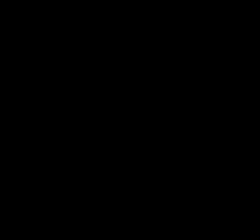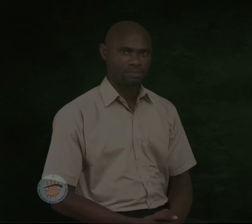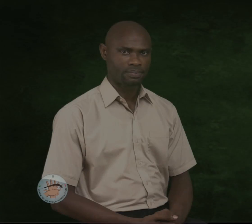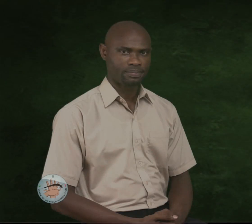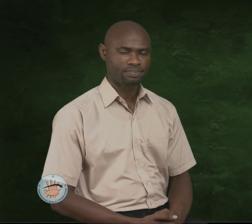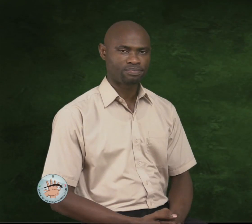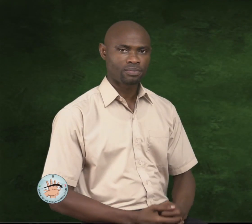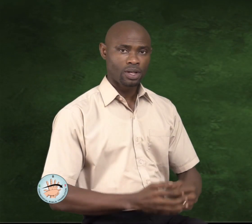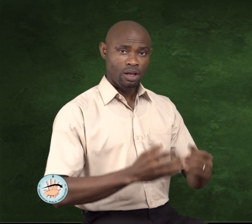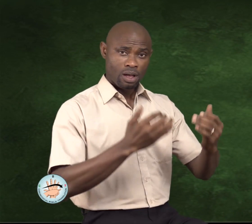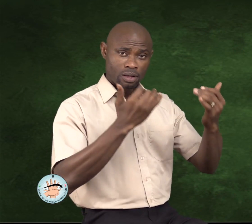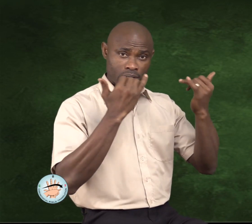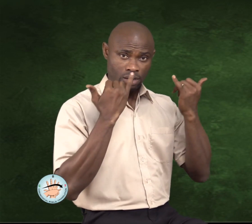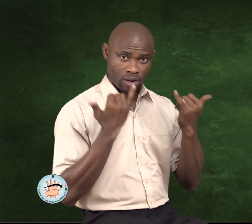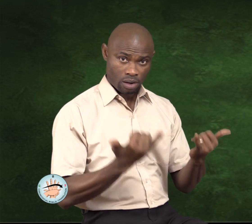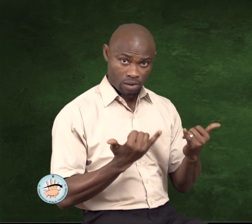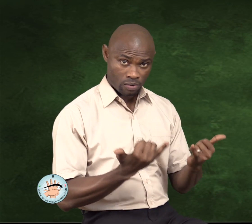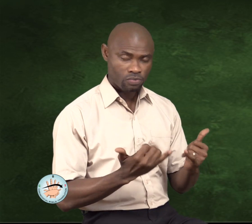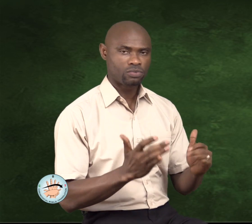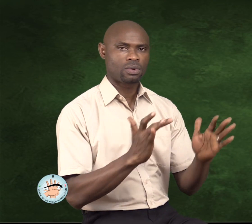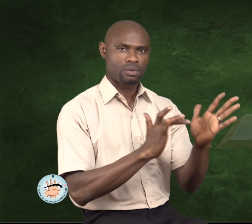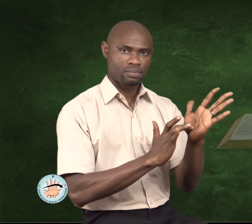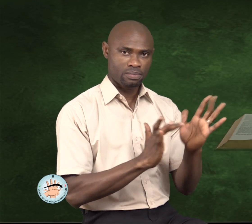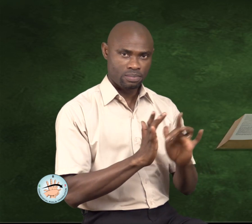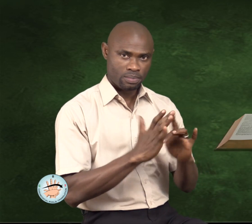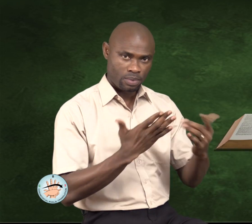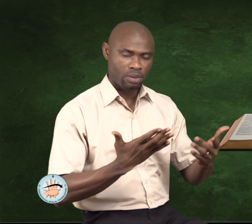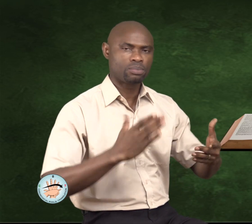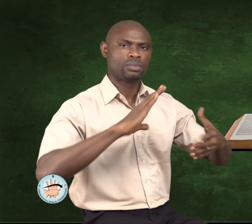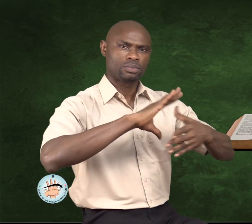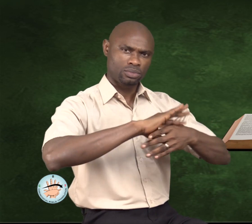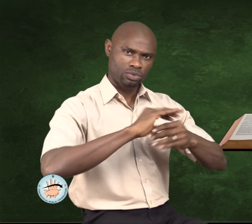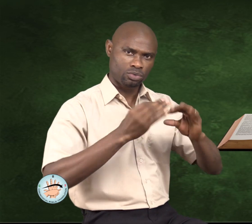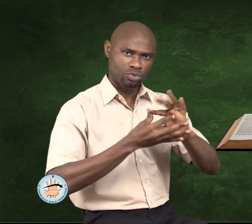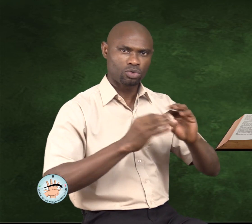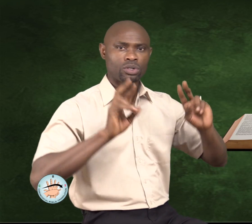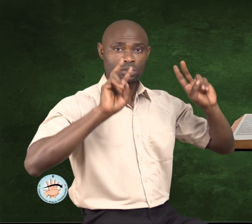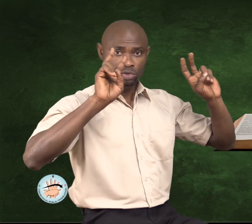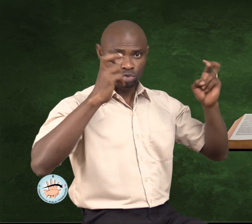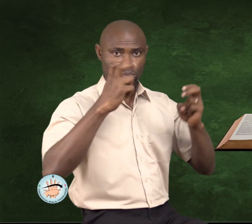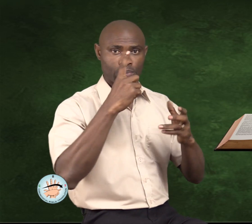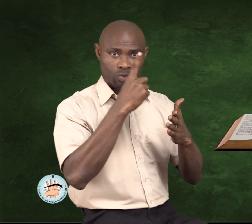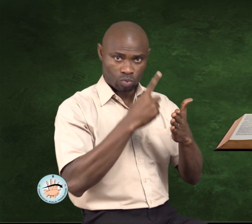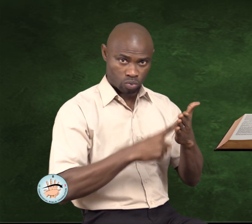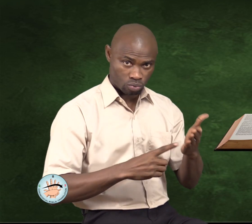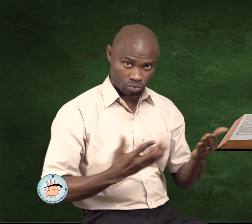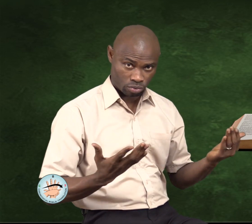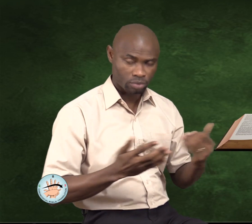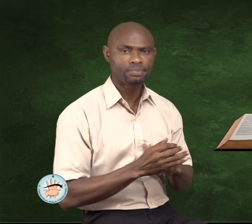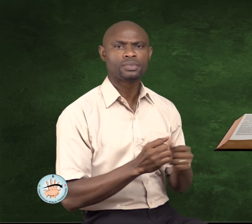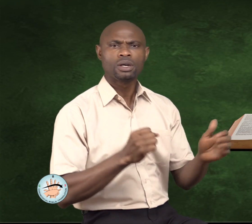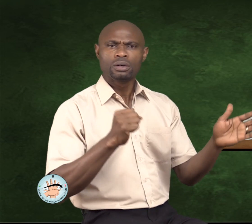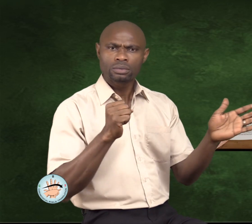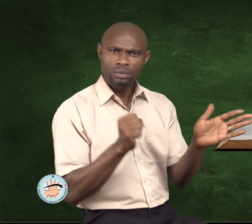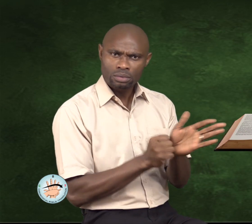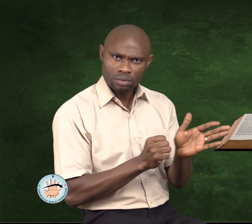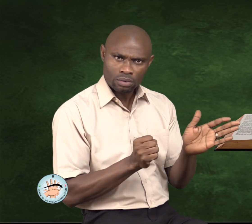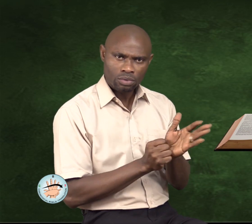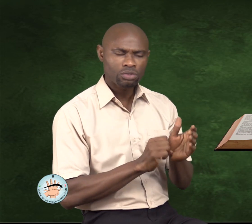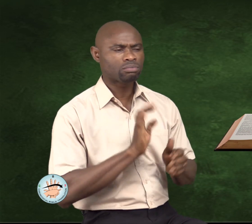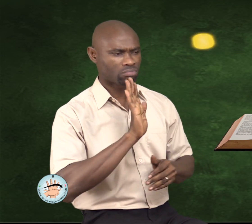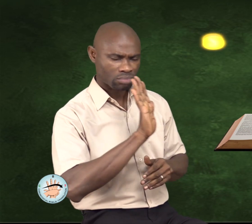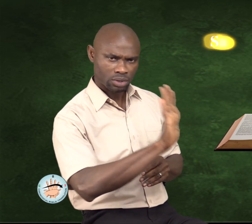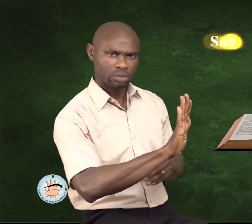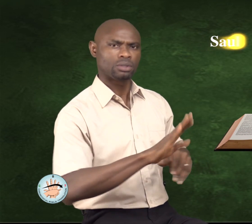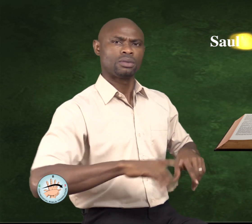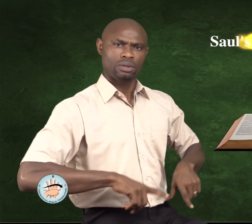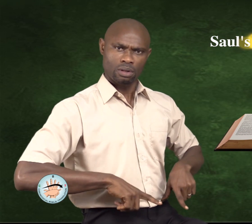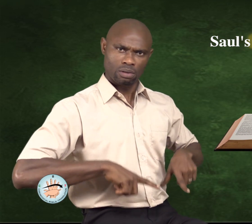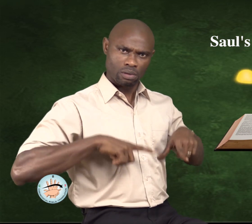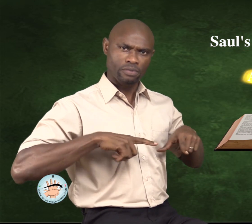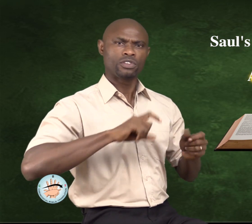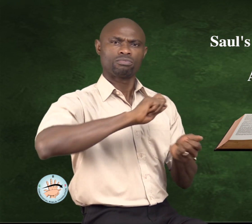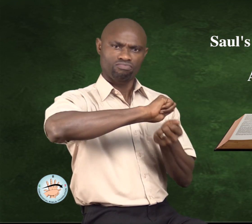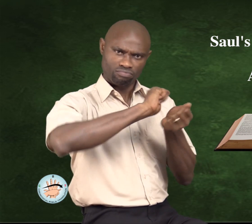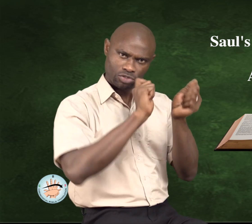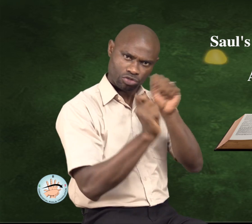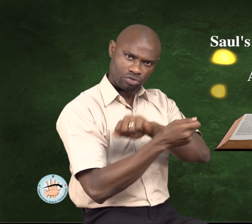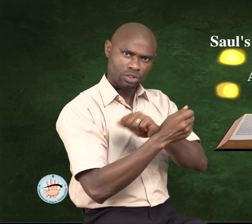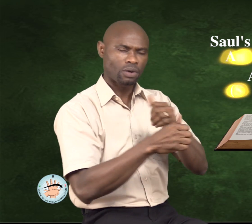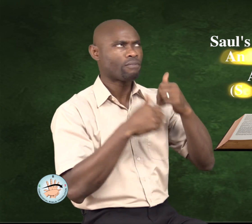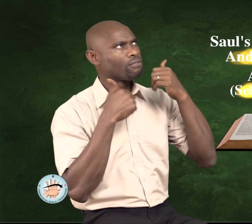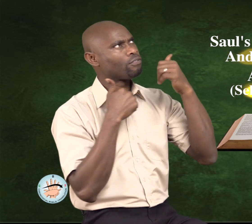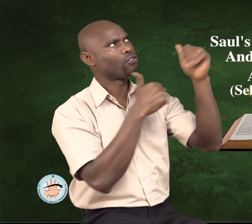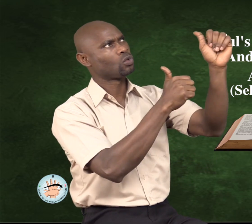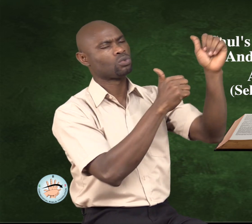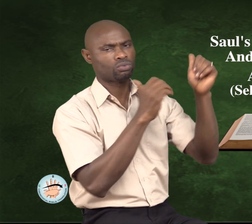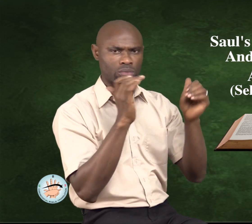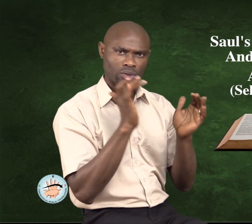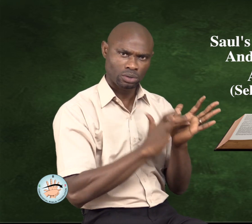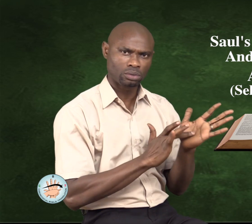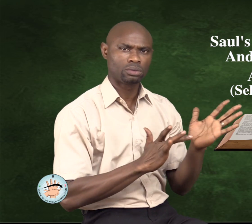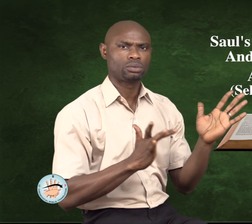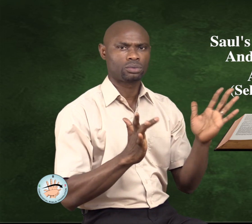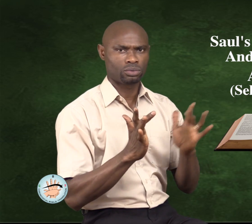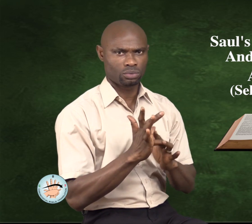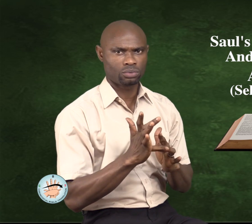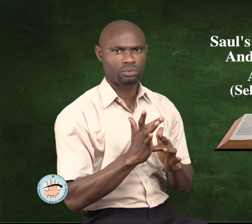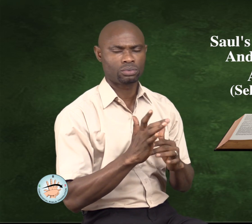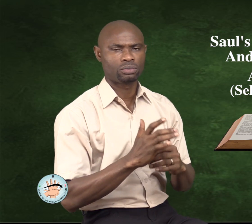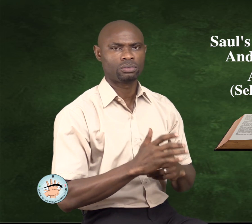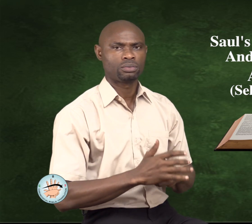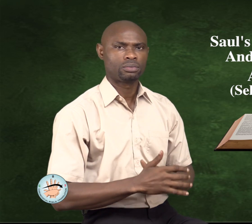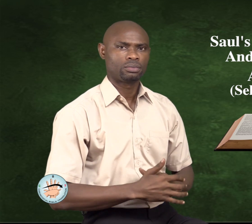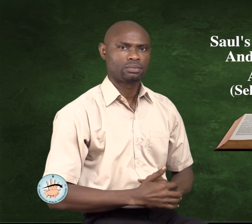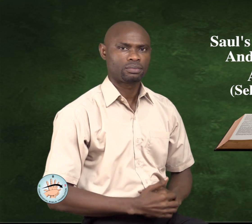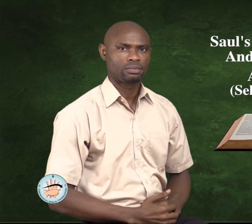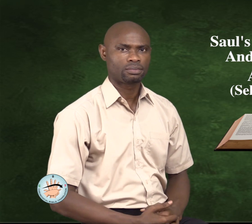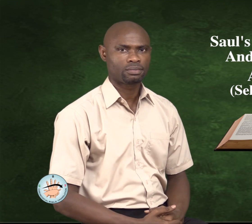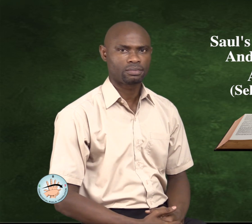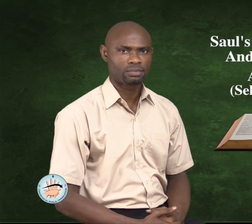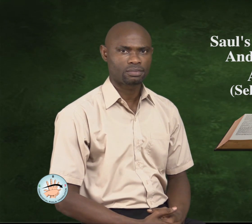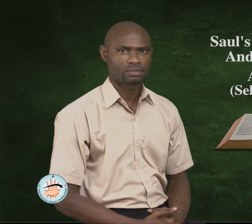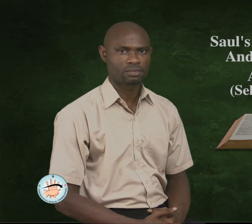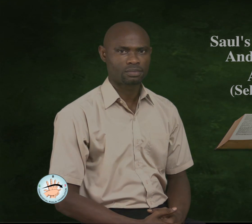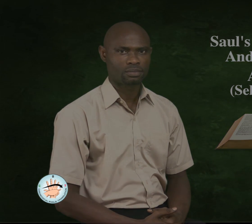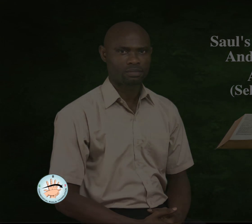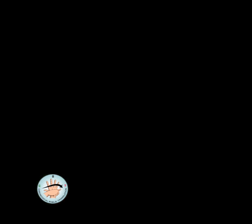Saul's life is changed and follows Jesus